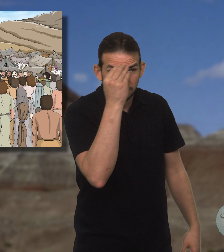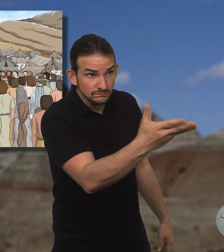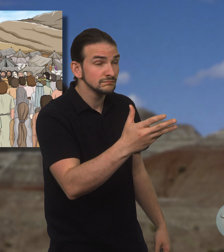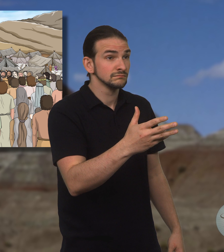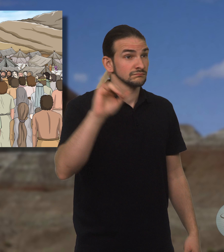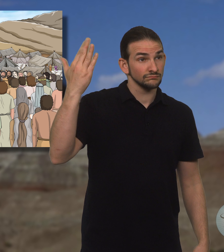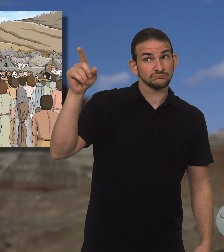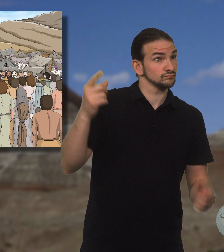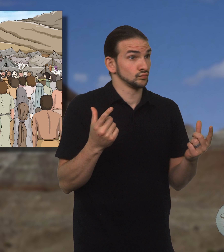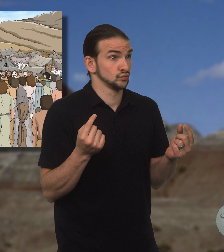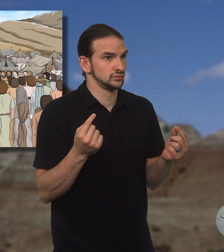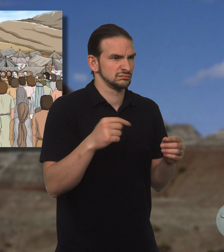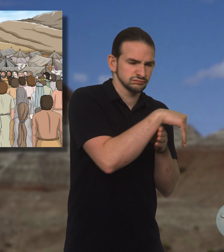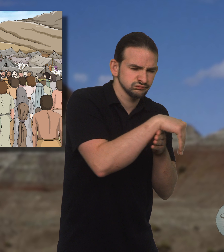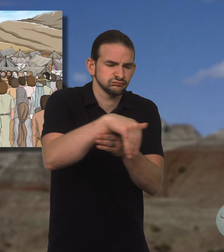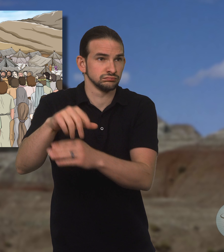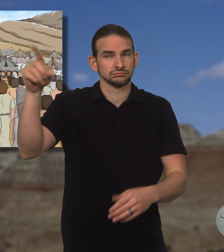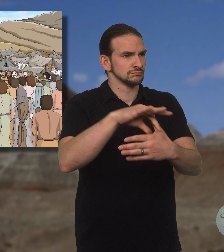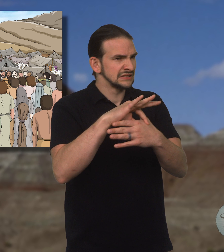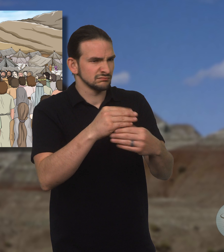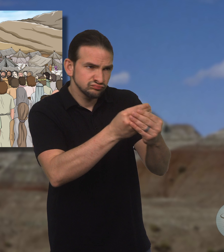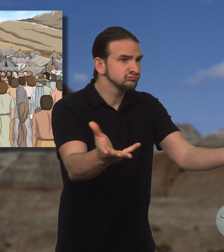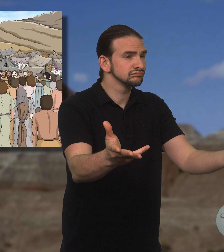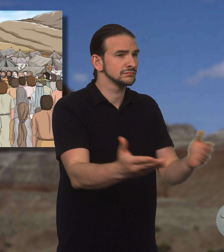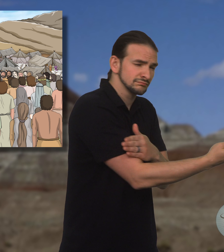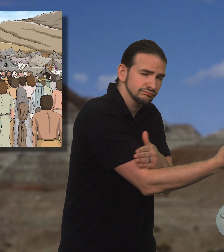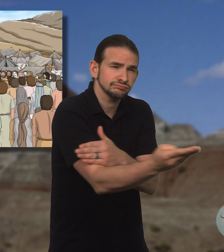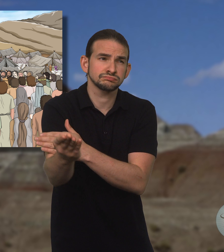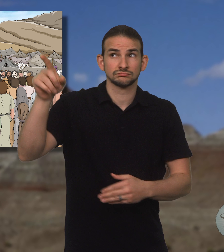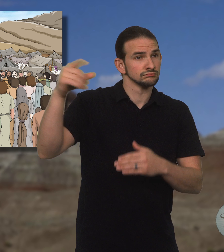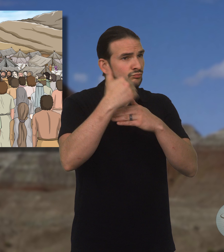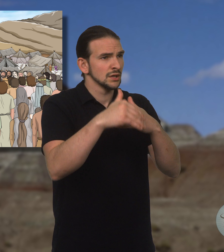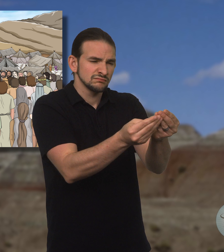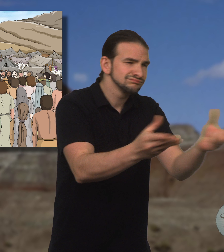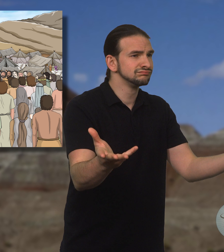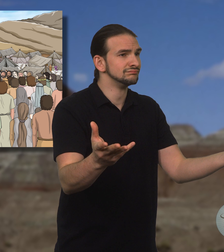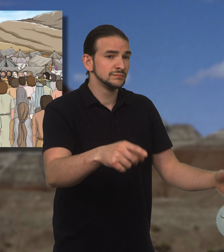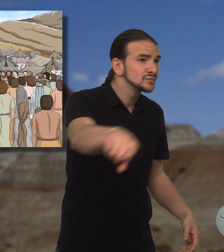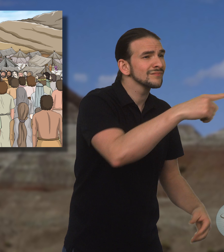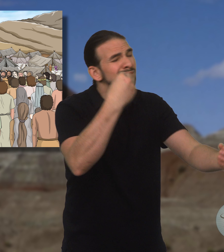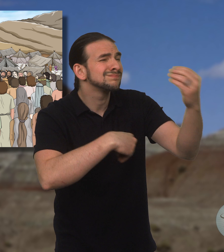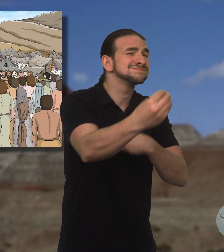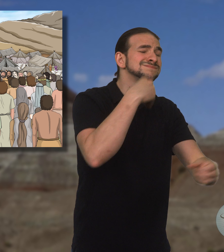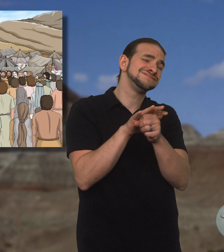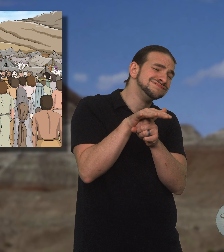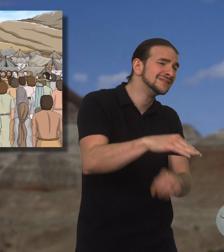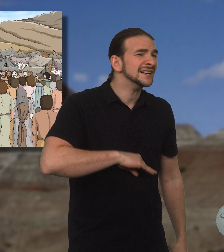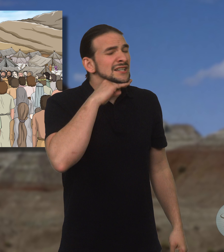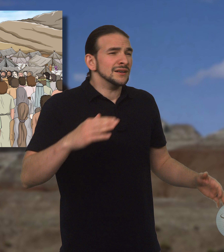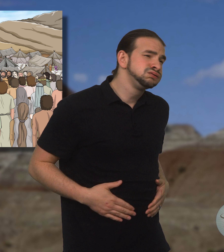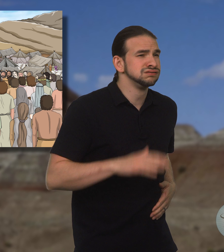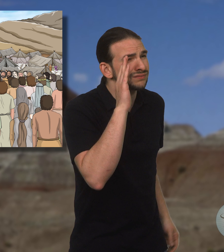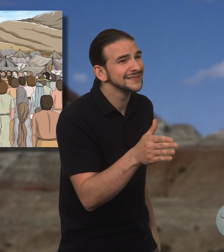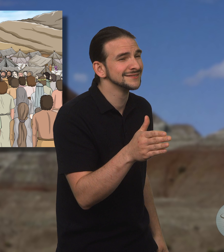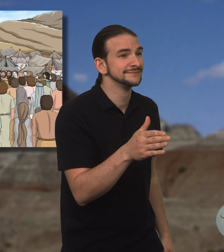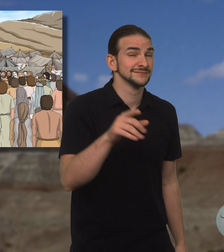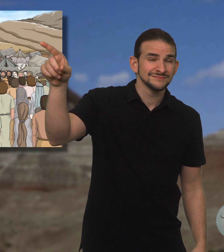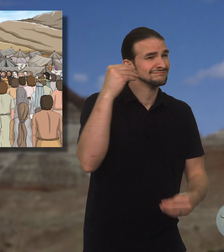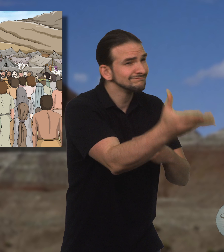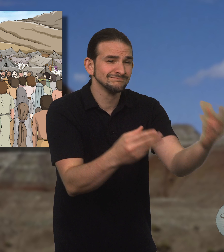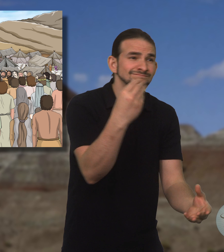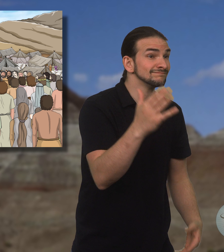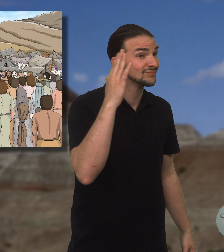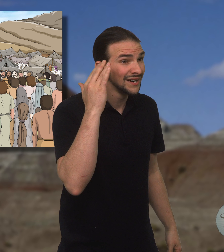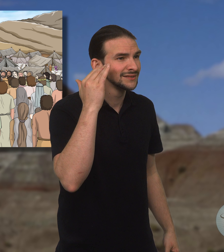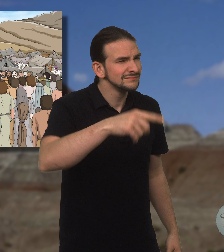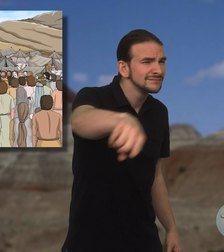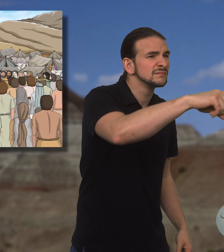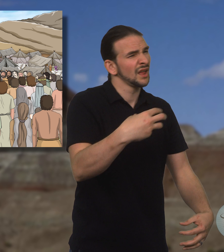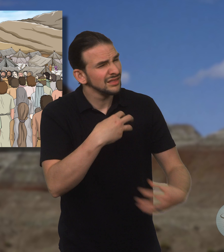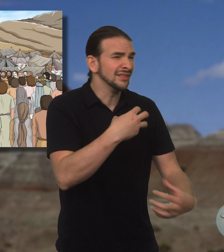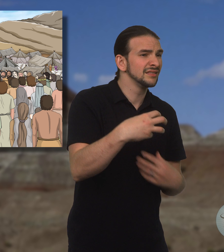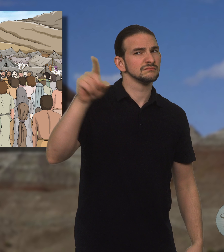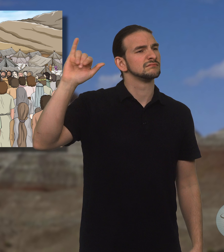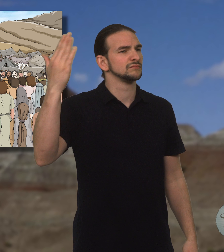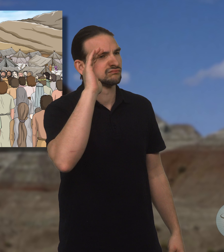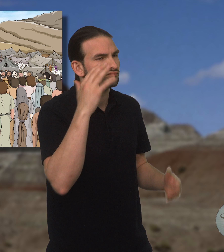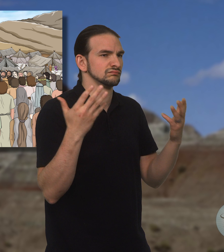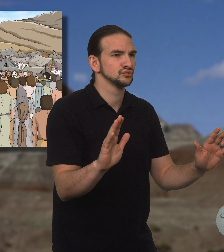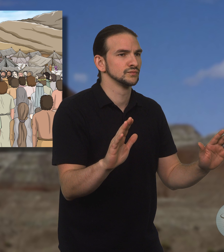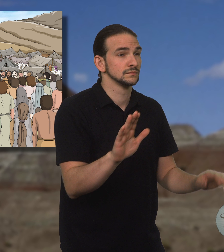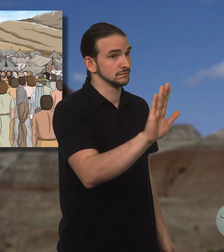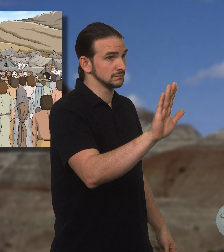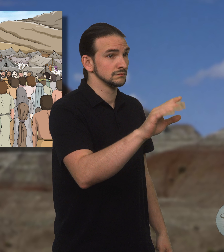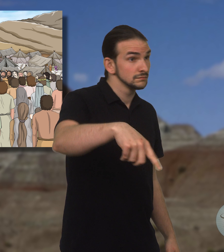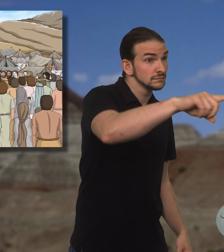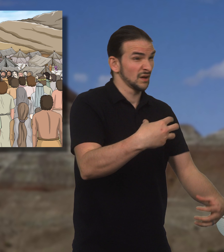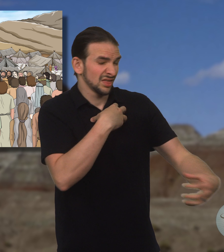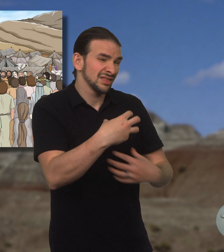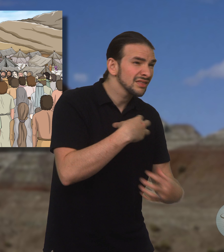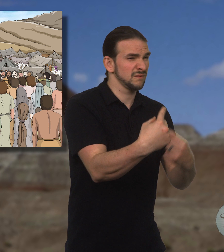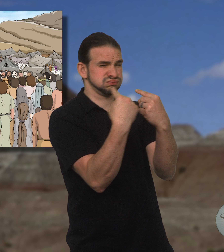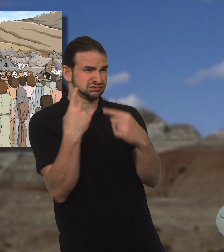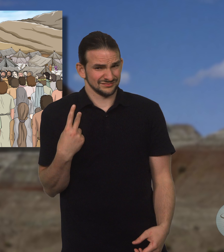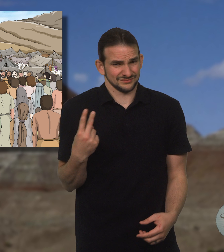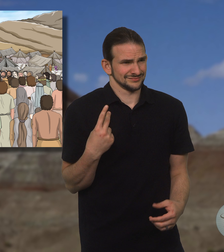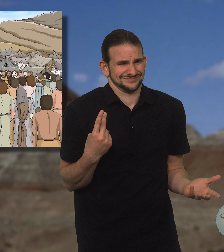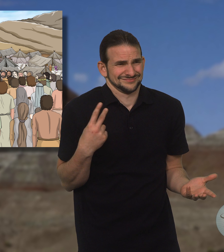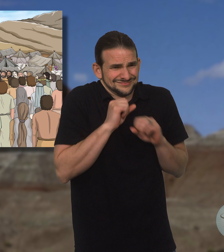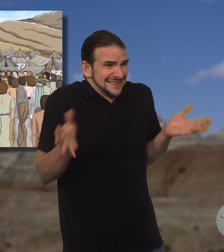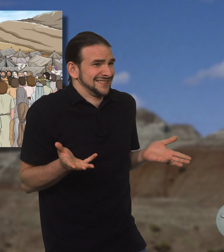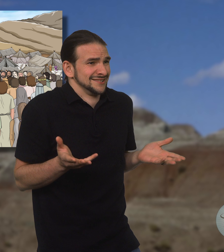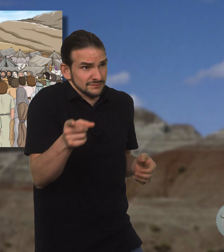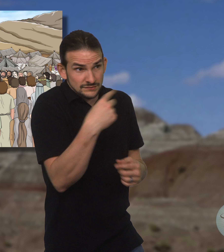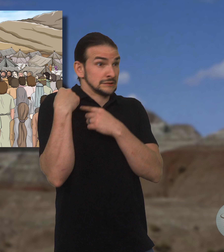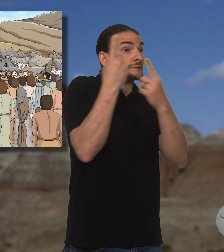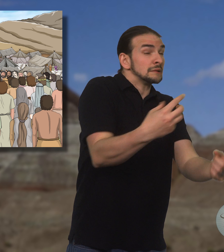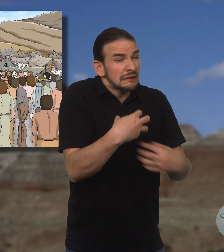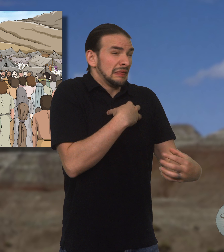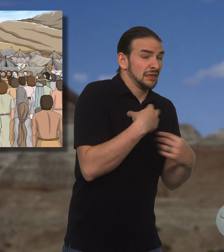And Moses added, “The LORD will give you meat to eat this evening and bread to fill you in the morning, for He has heard your grumbling against Him.